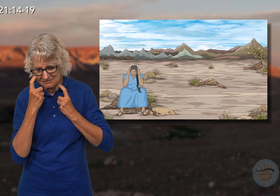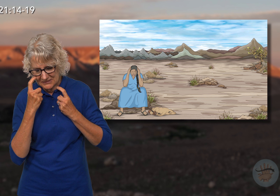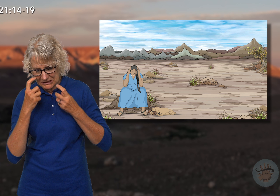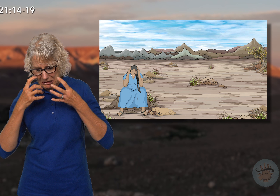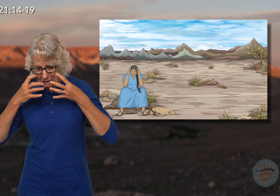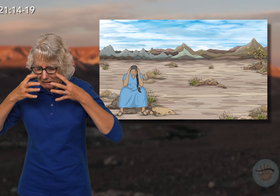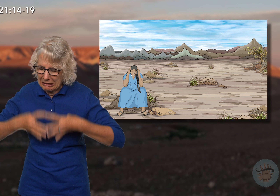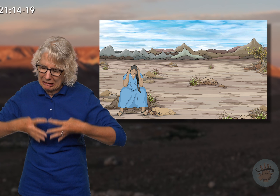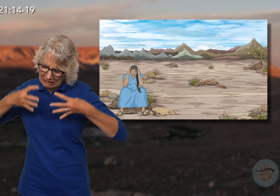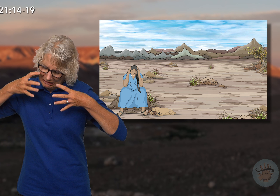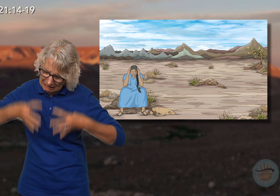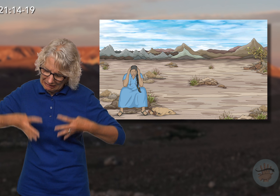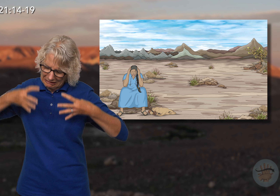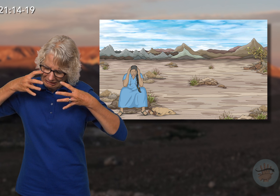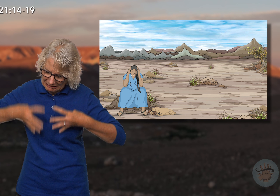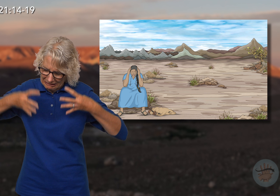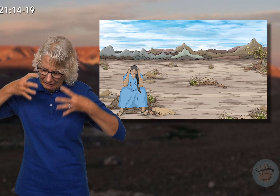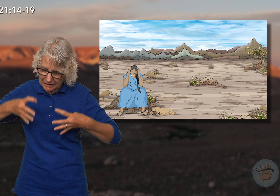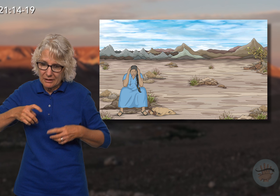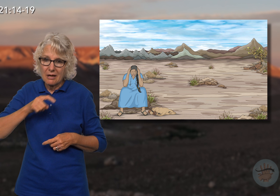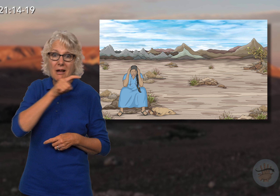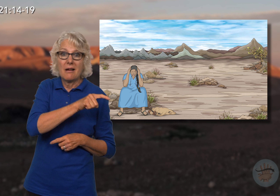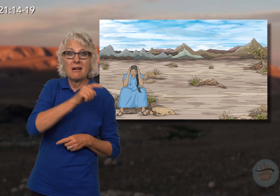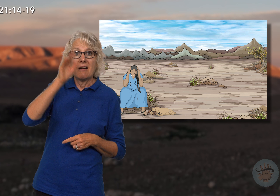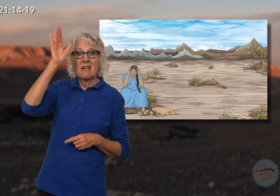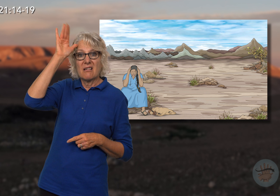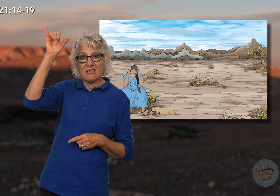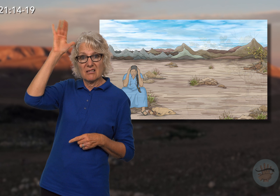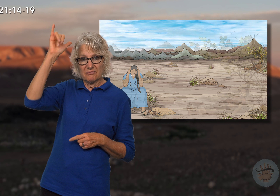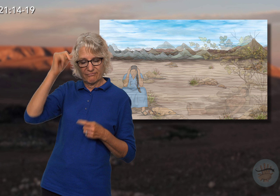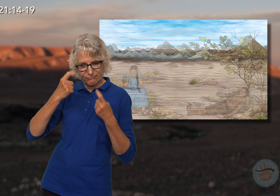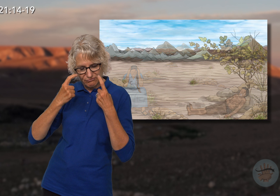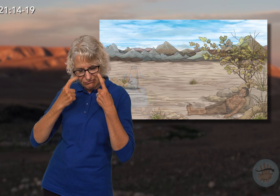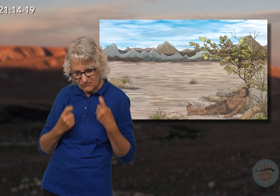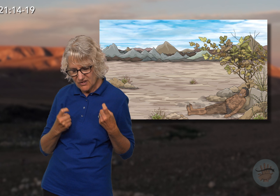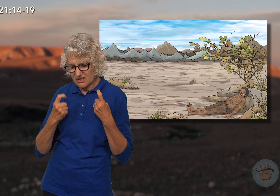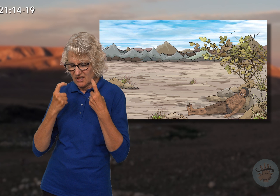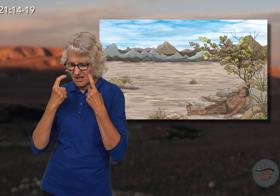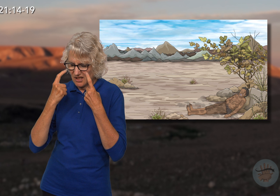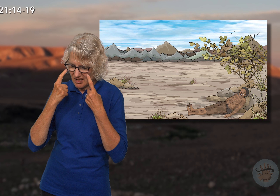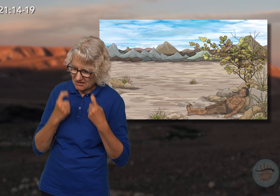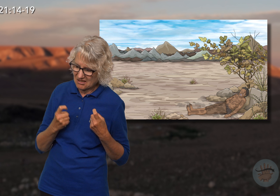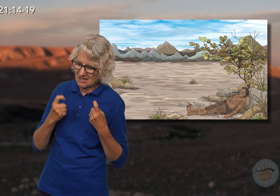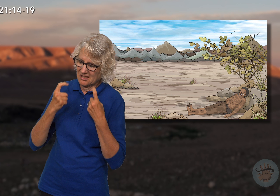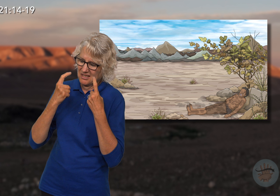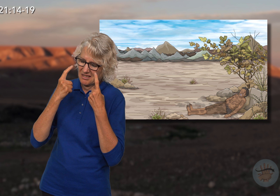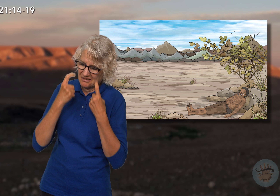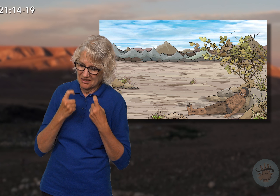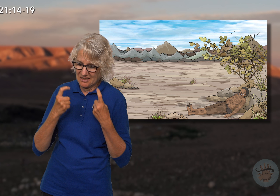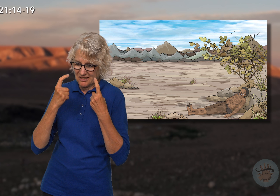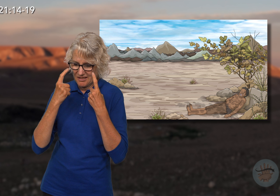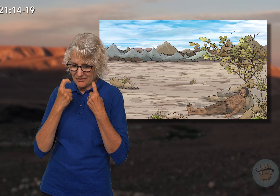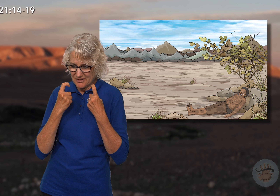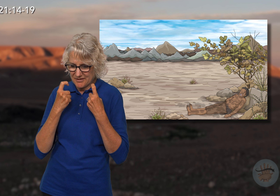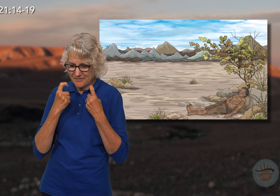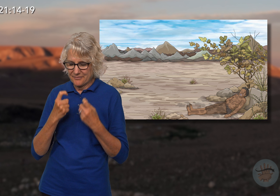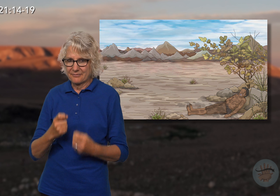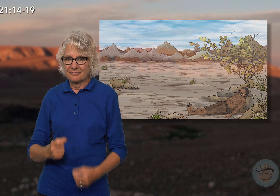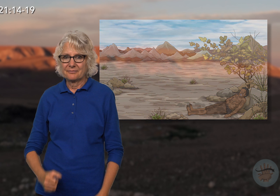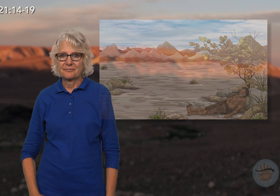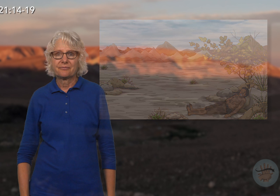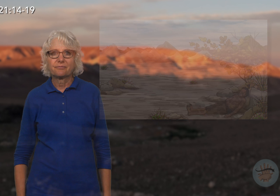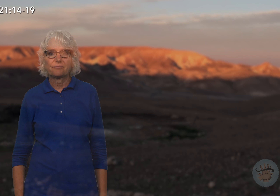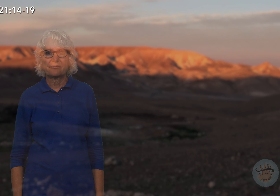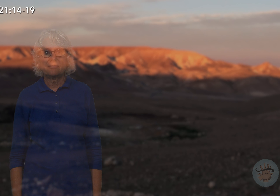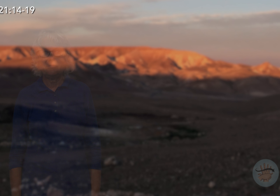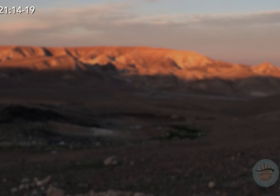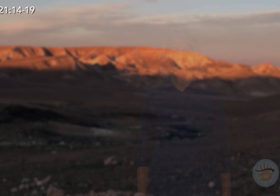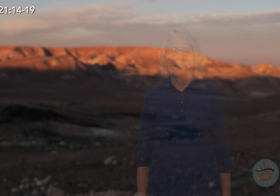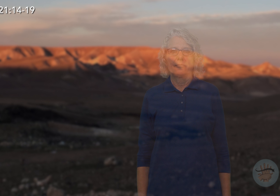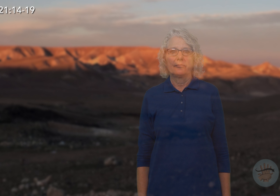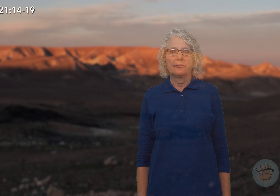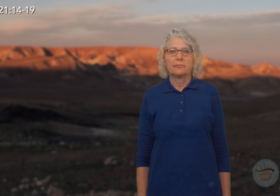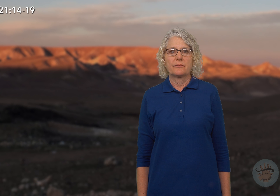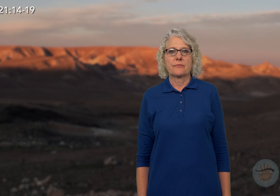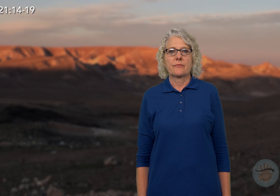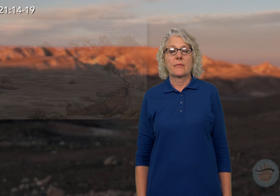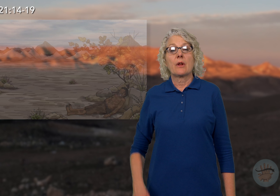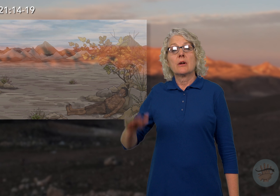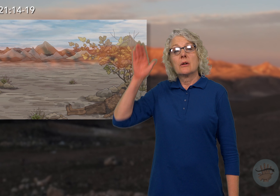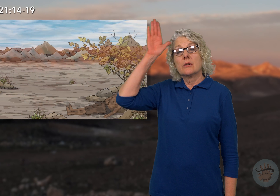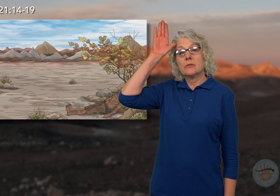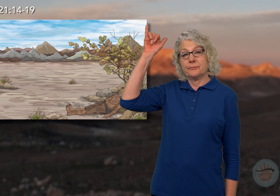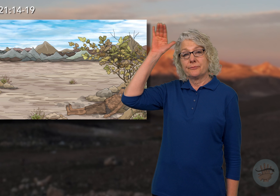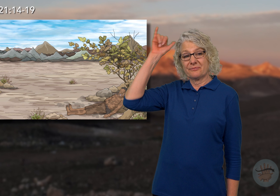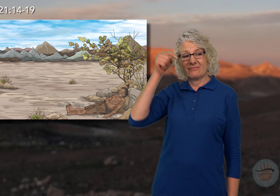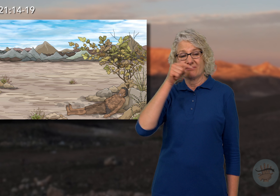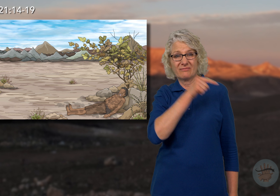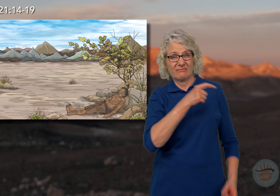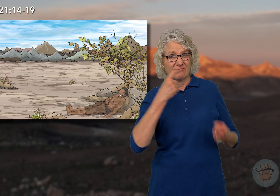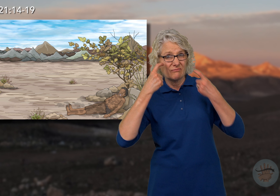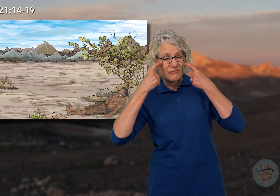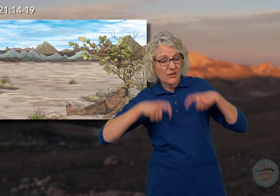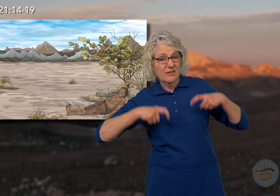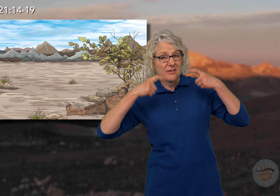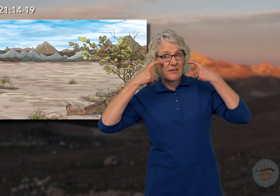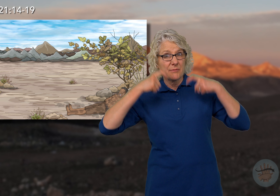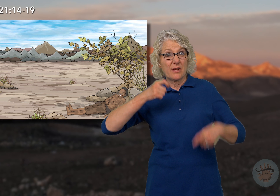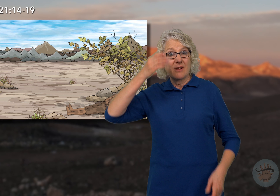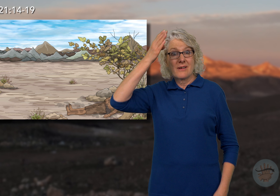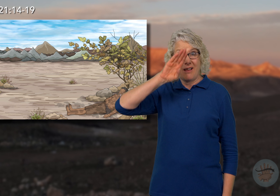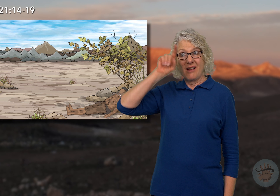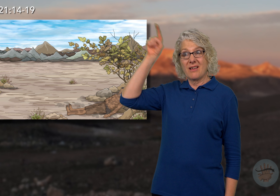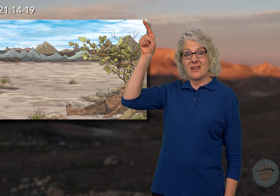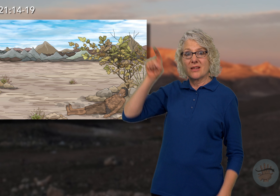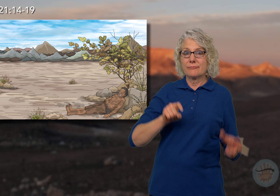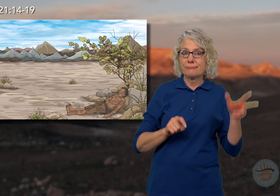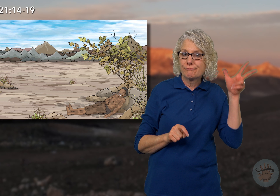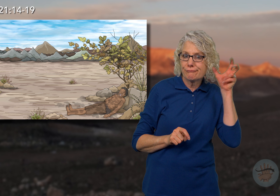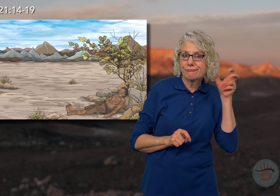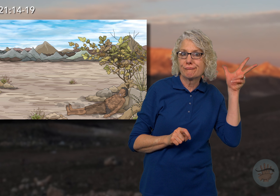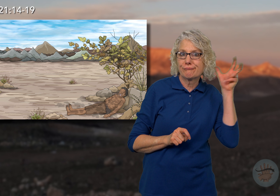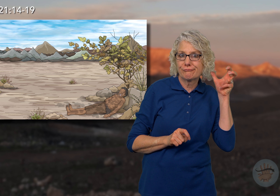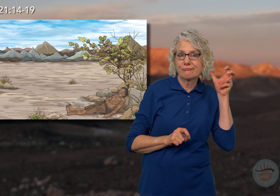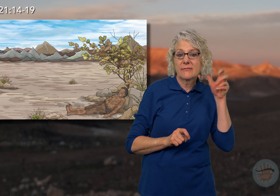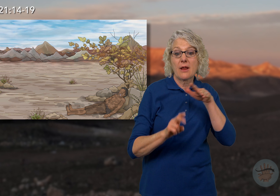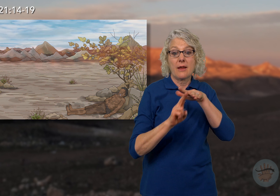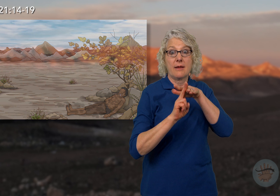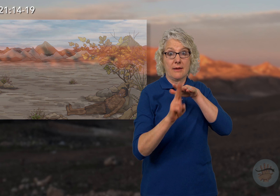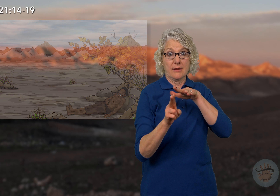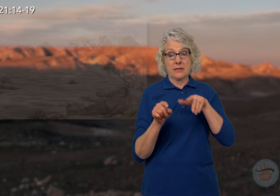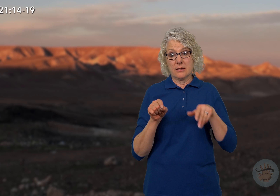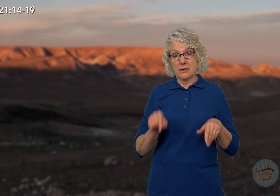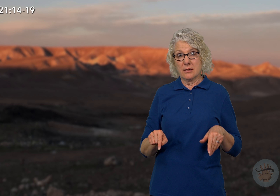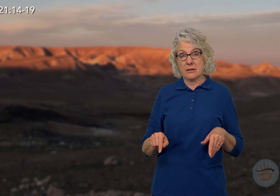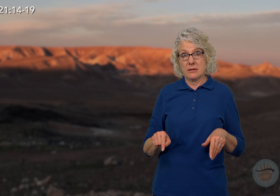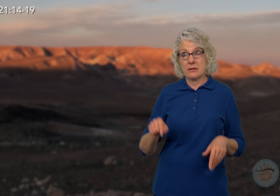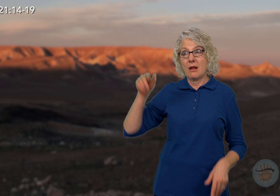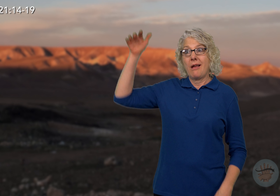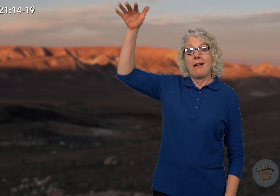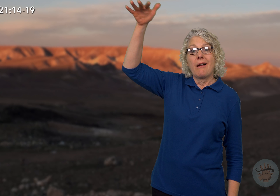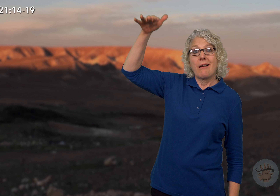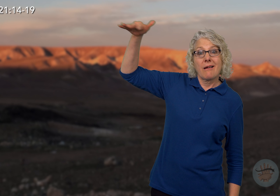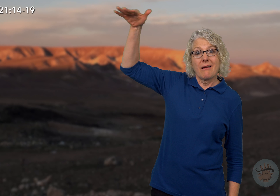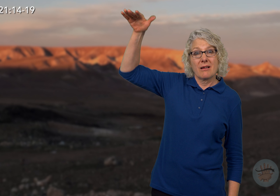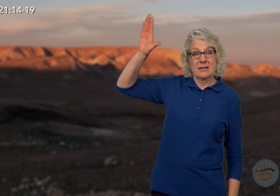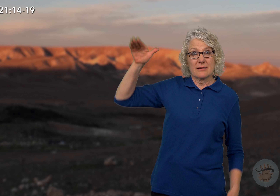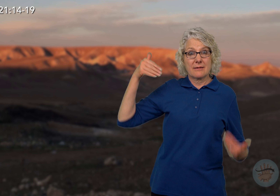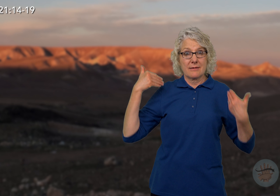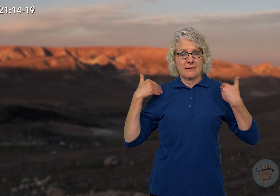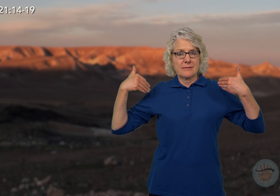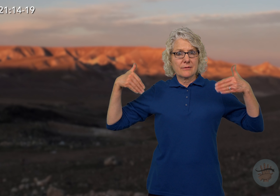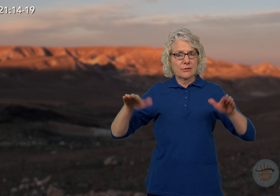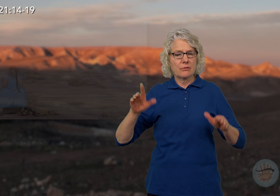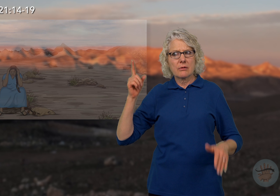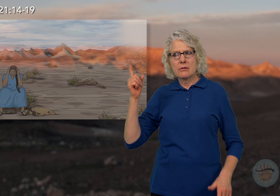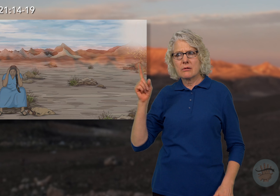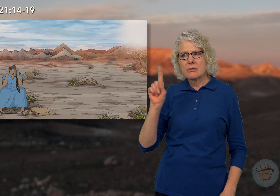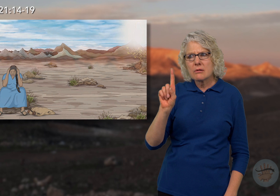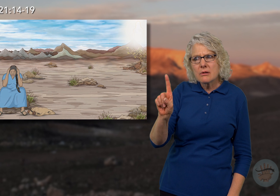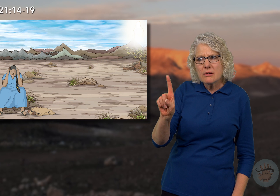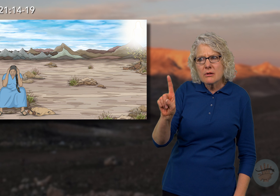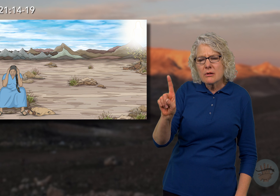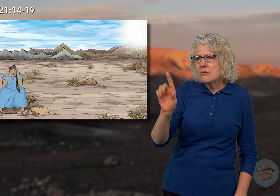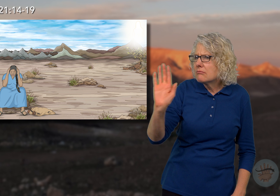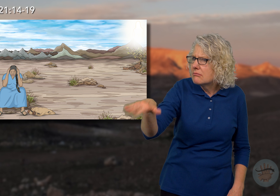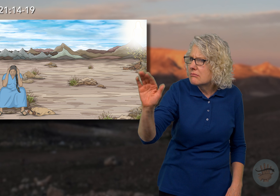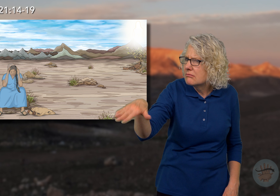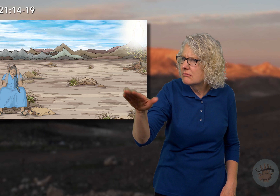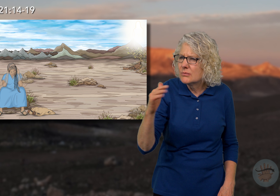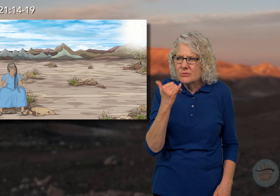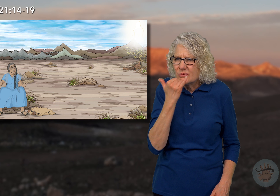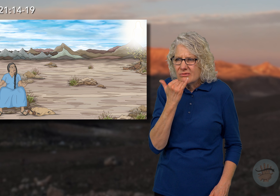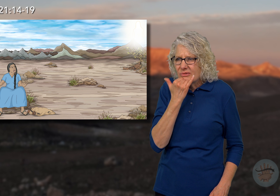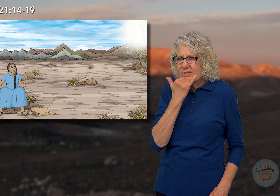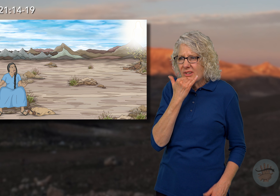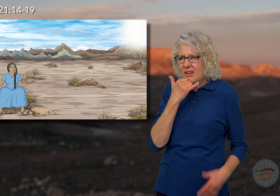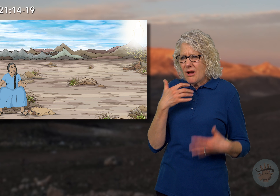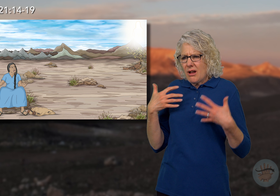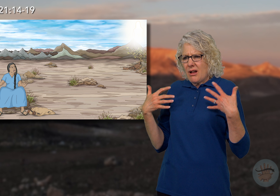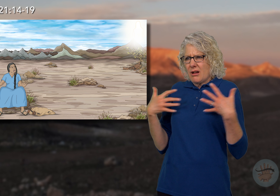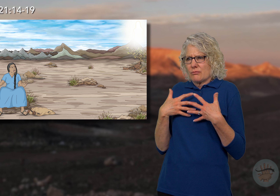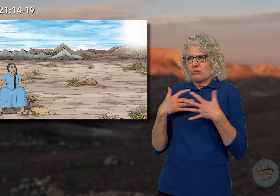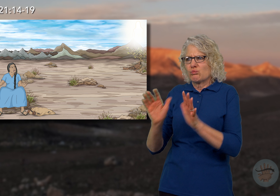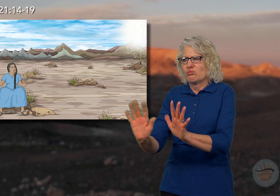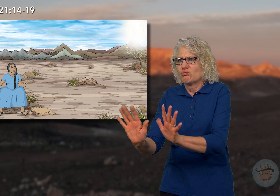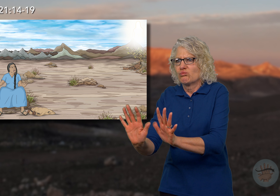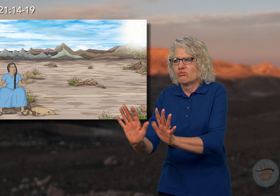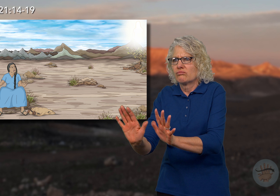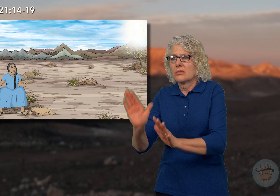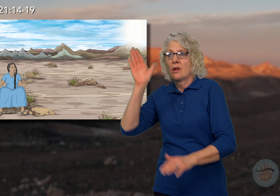Then God heard the voice of the boy, and the angel of God called to Hagar from heaven, “What is wrong, Hagar?